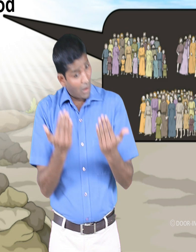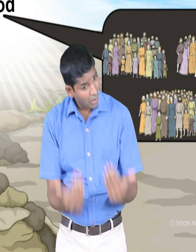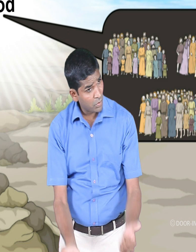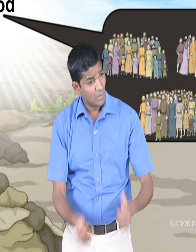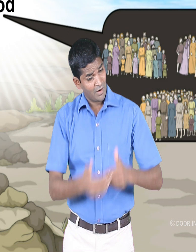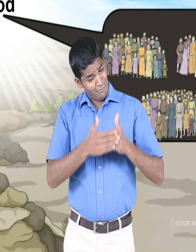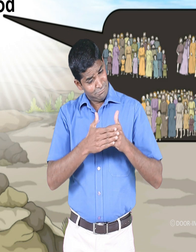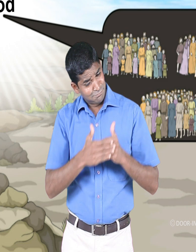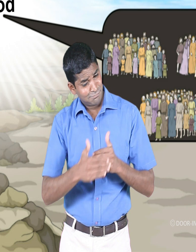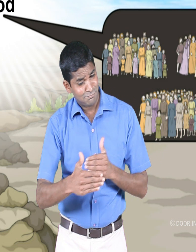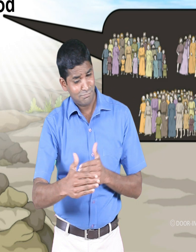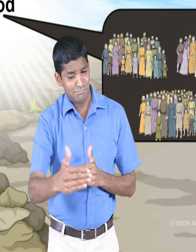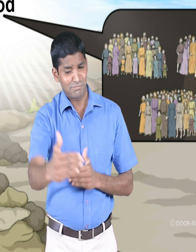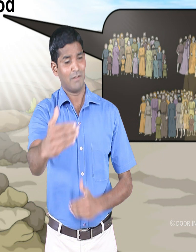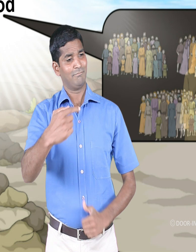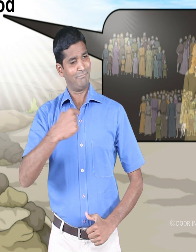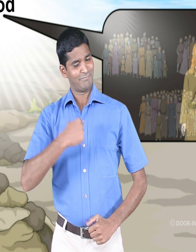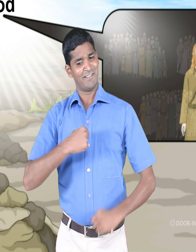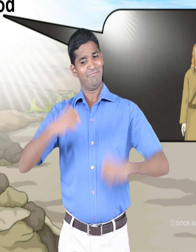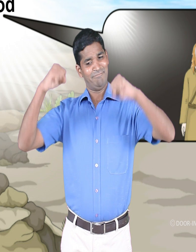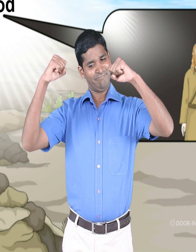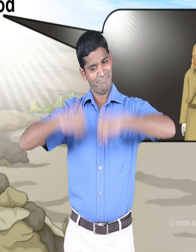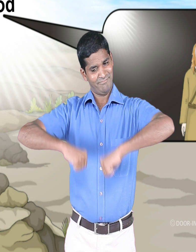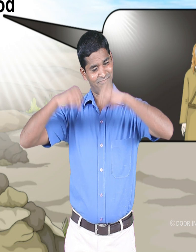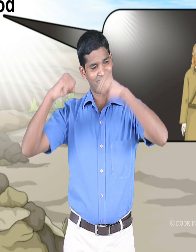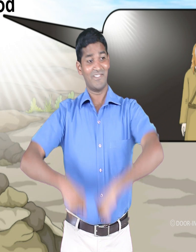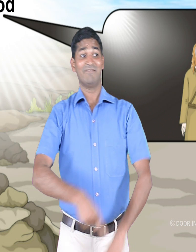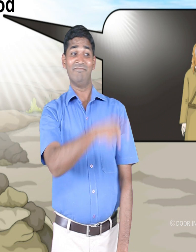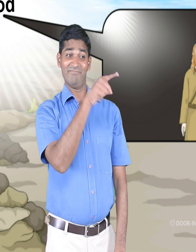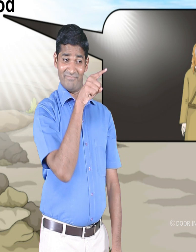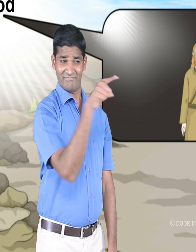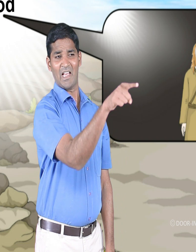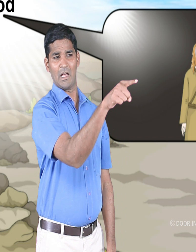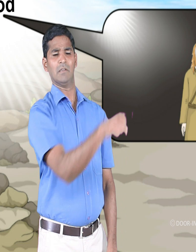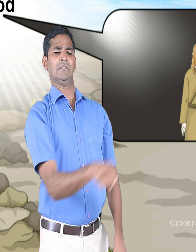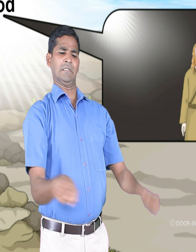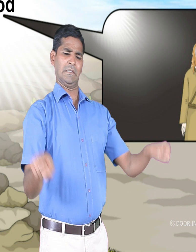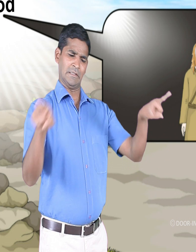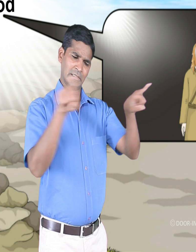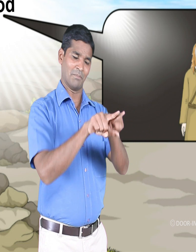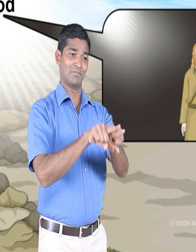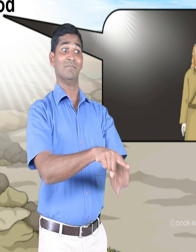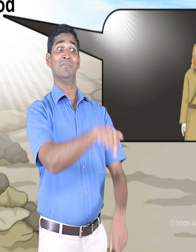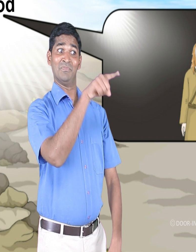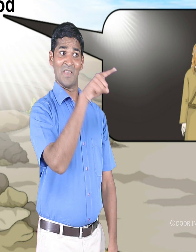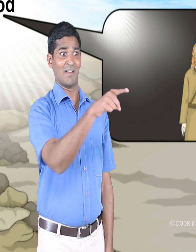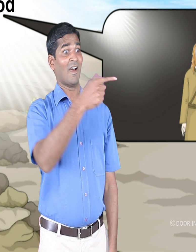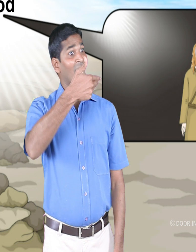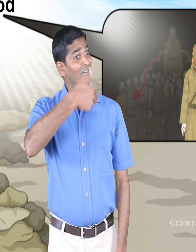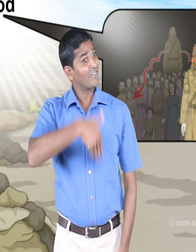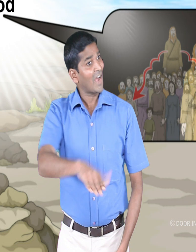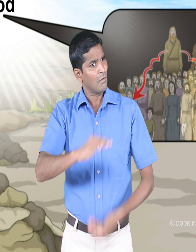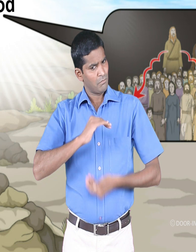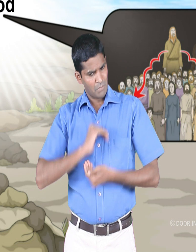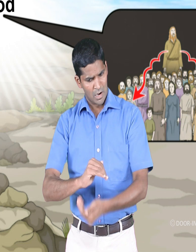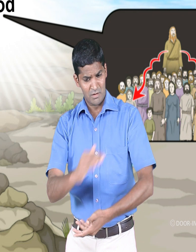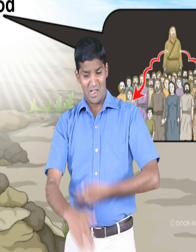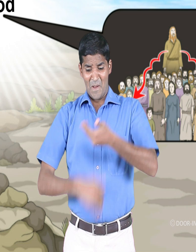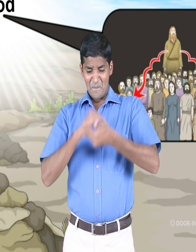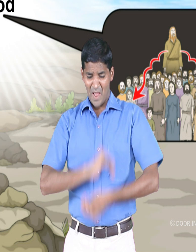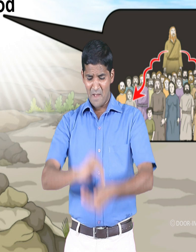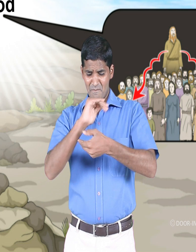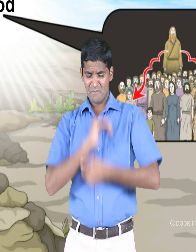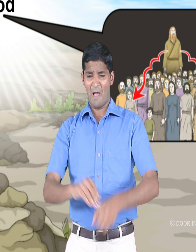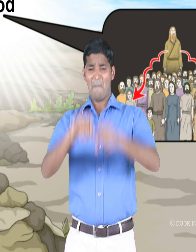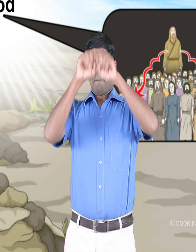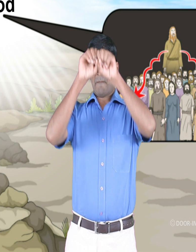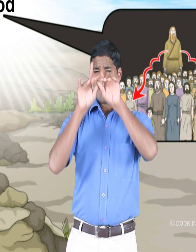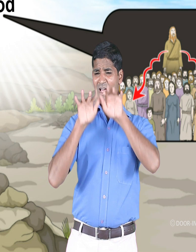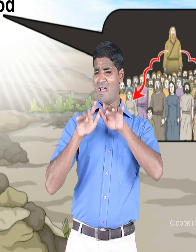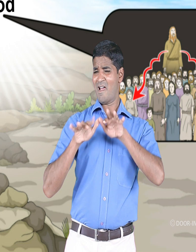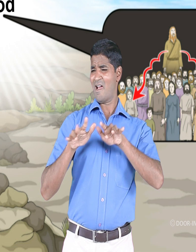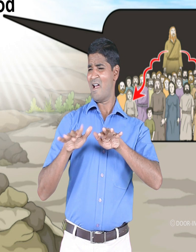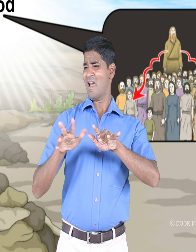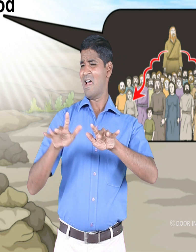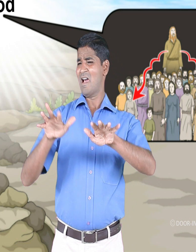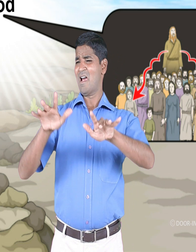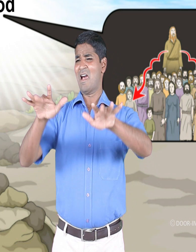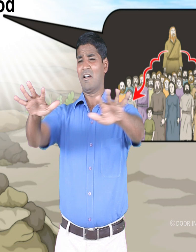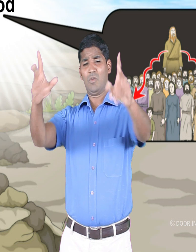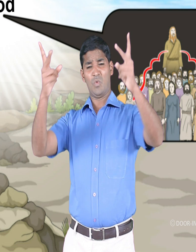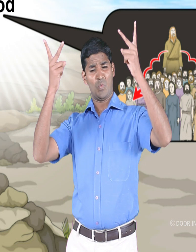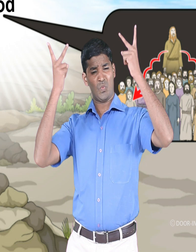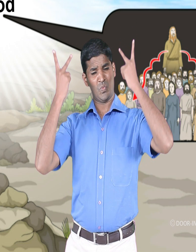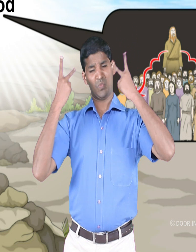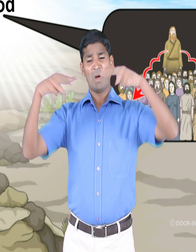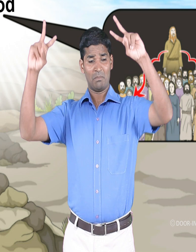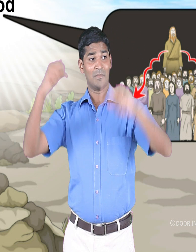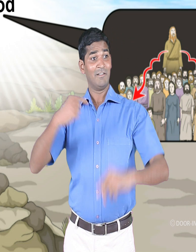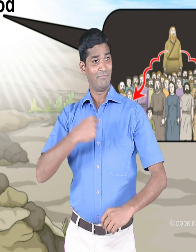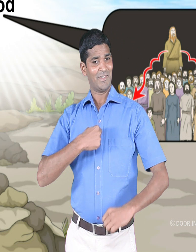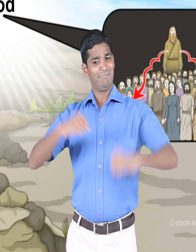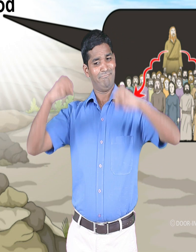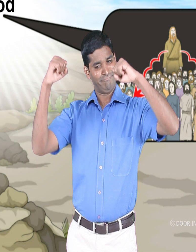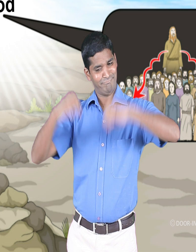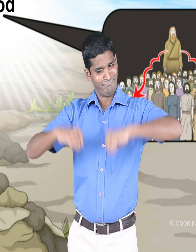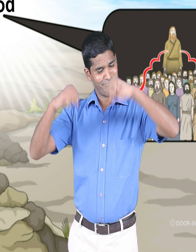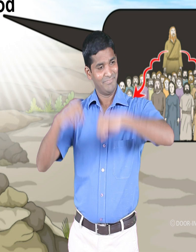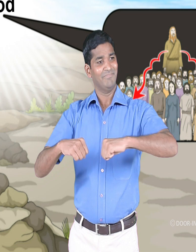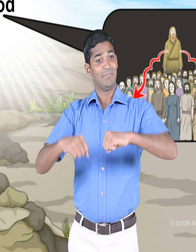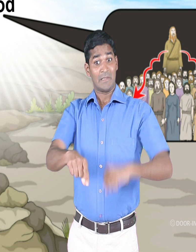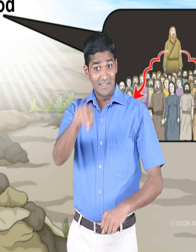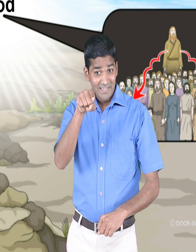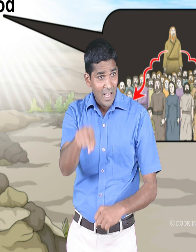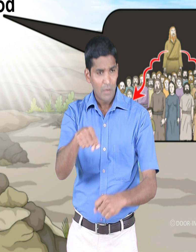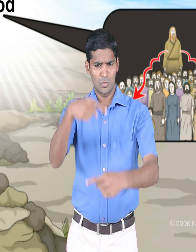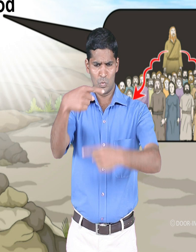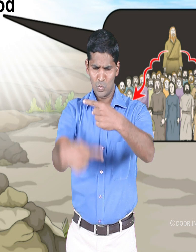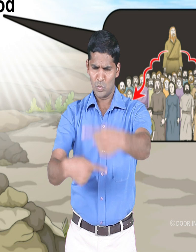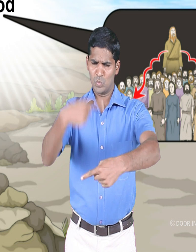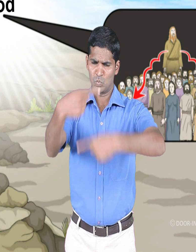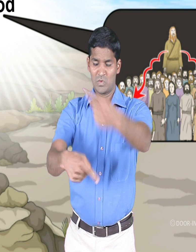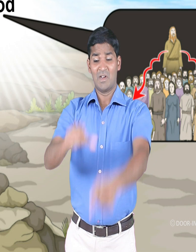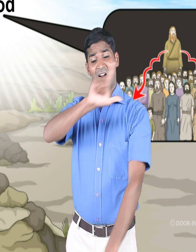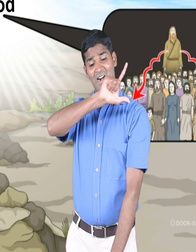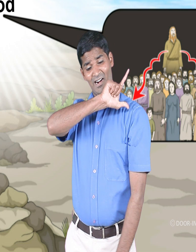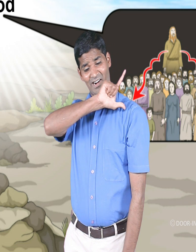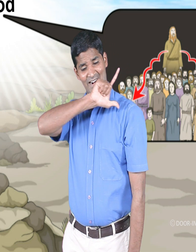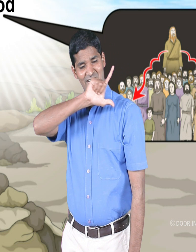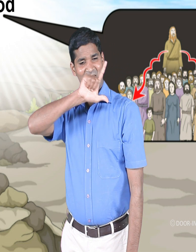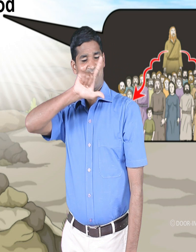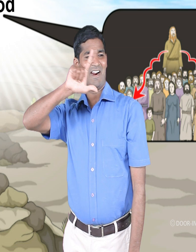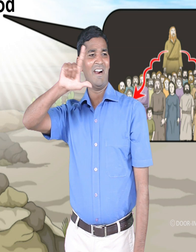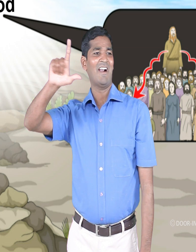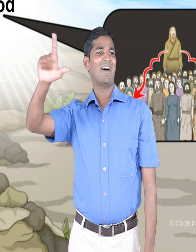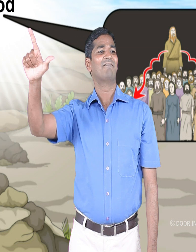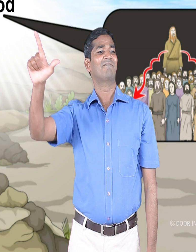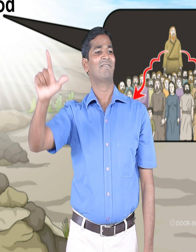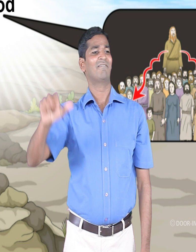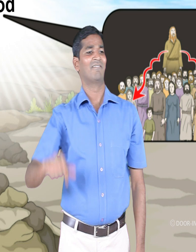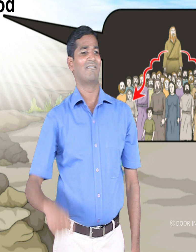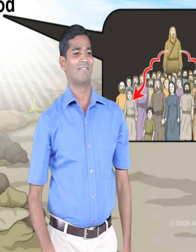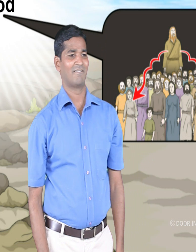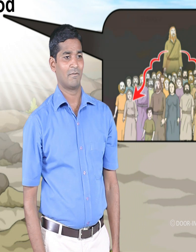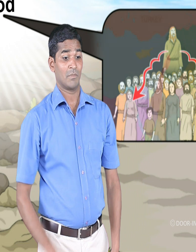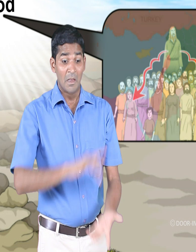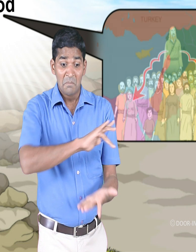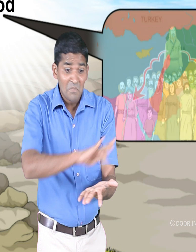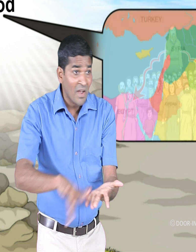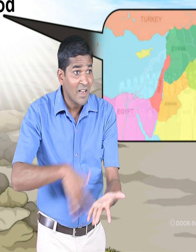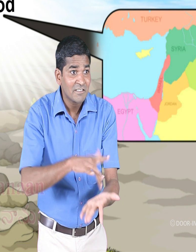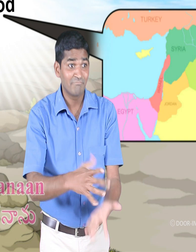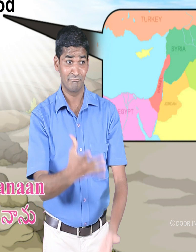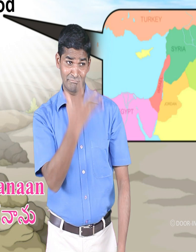I will establish My covenant as an everlasting covenant between Me and you and your descendants after you, to be your God and the God of your descendants after you.